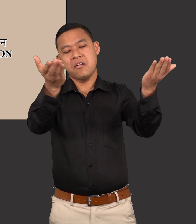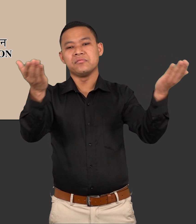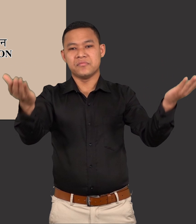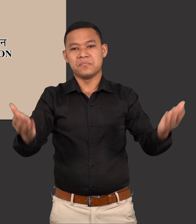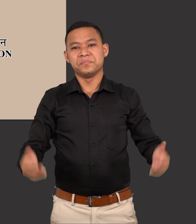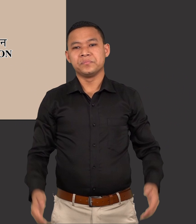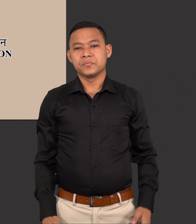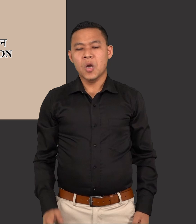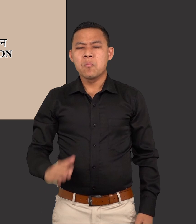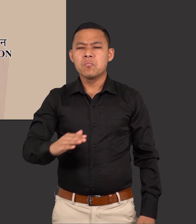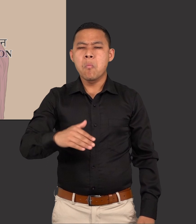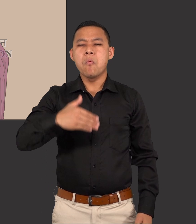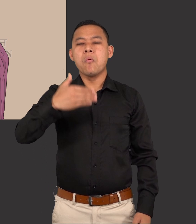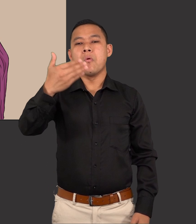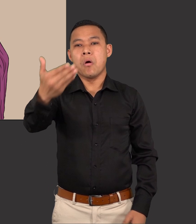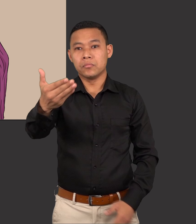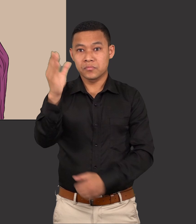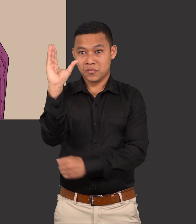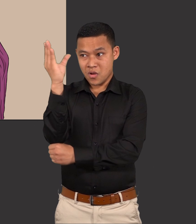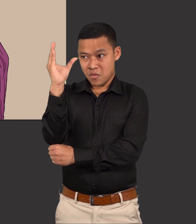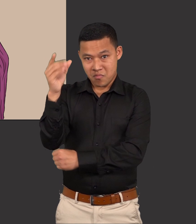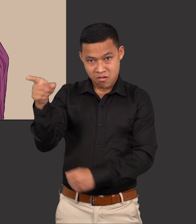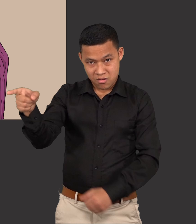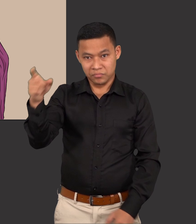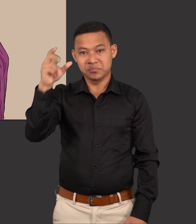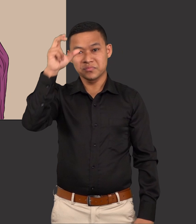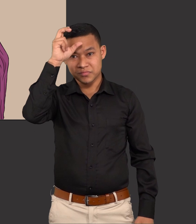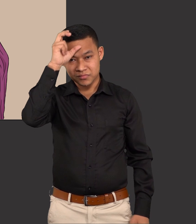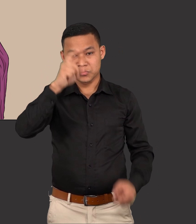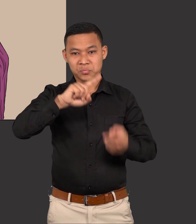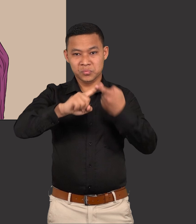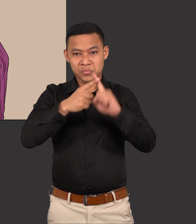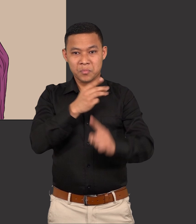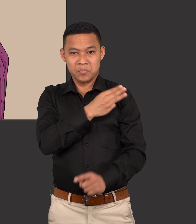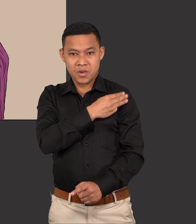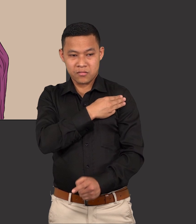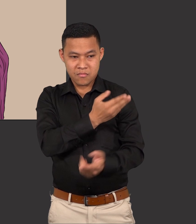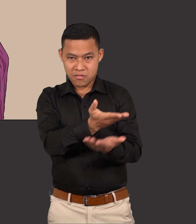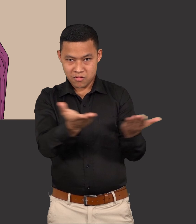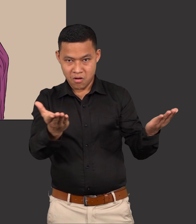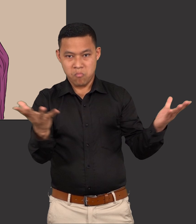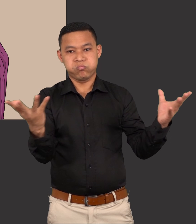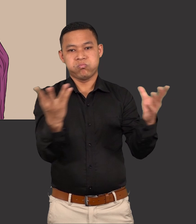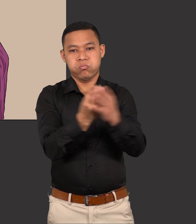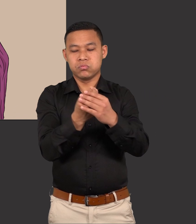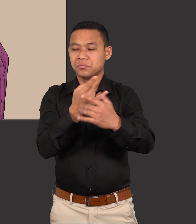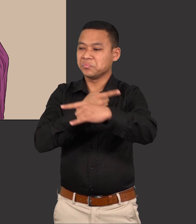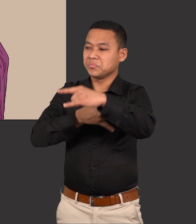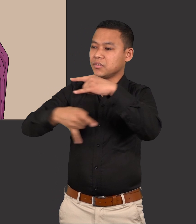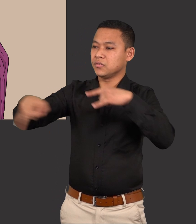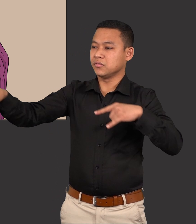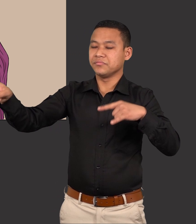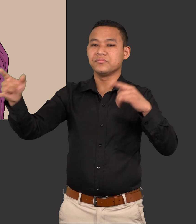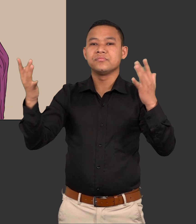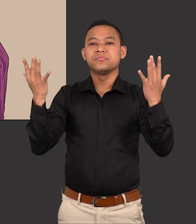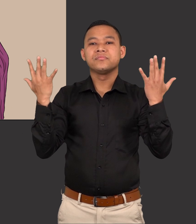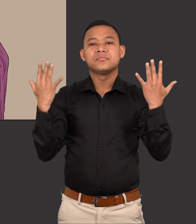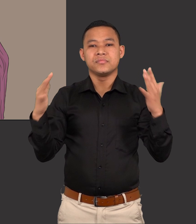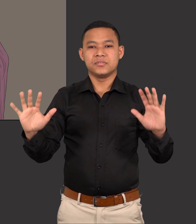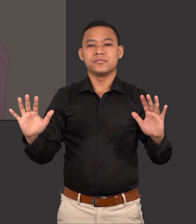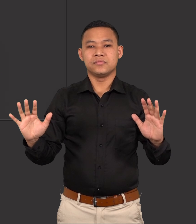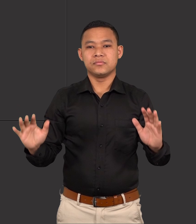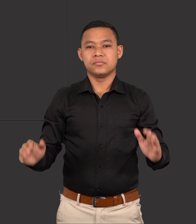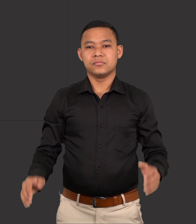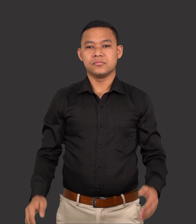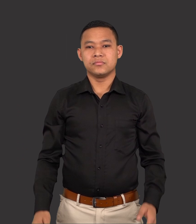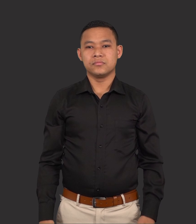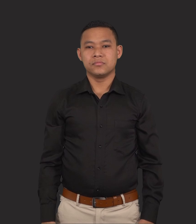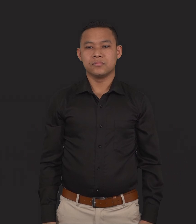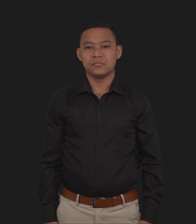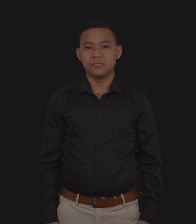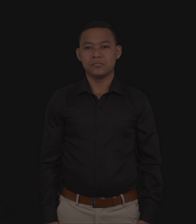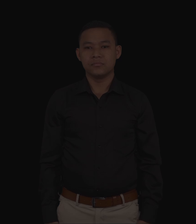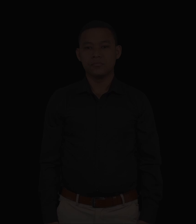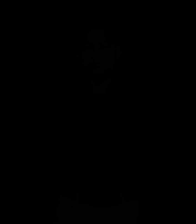Then David and all his troops returned to Jerusalem.